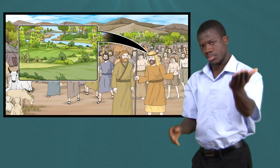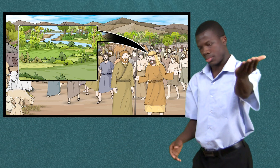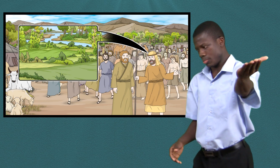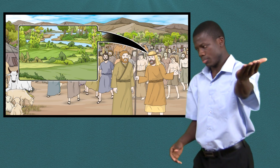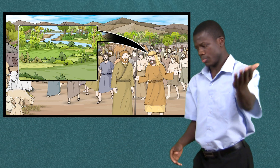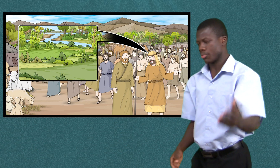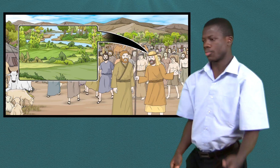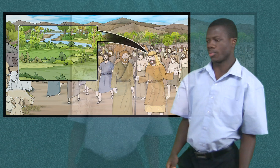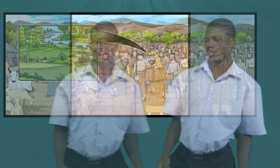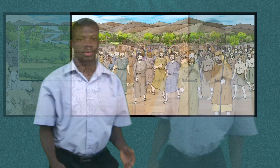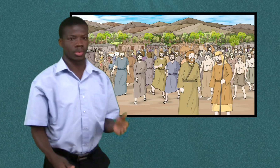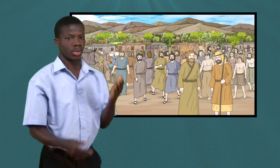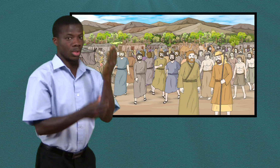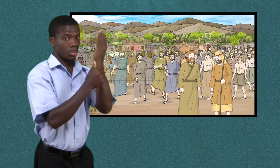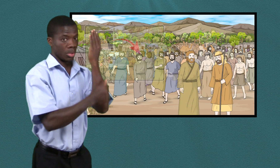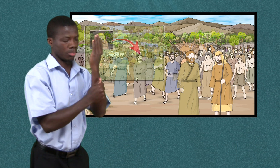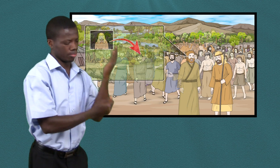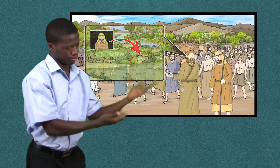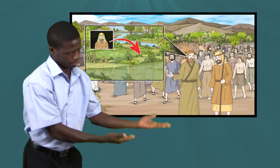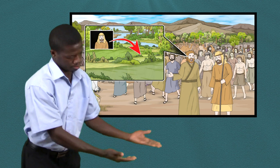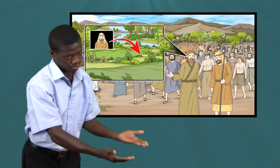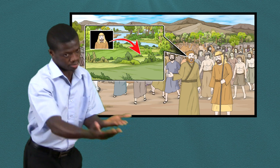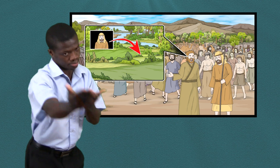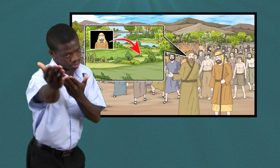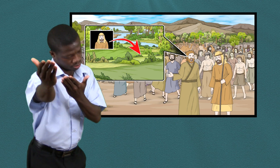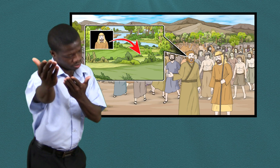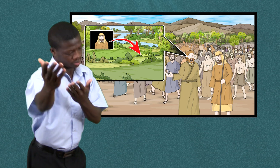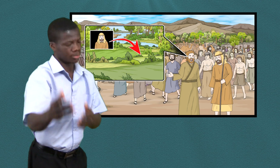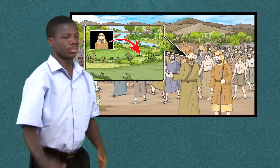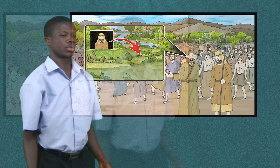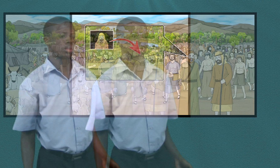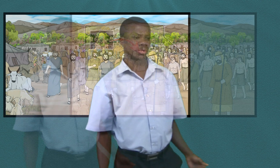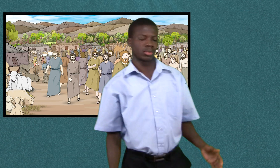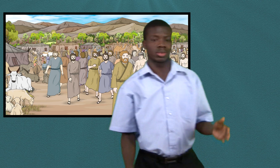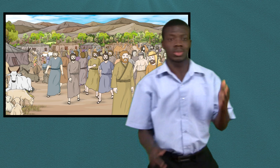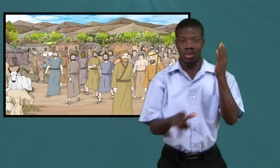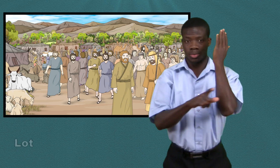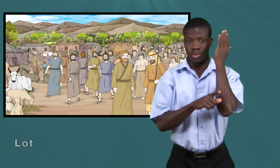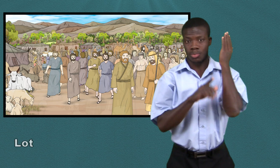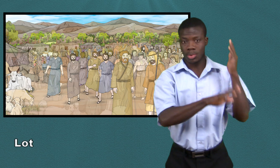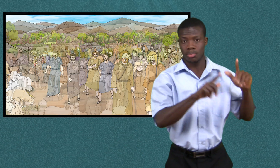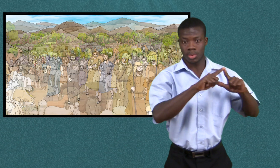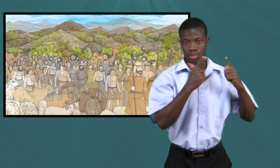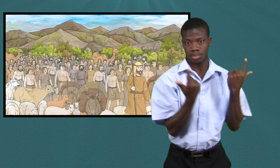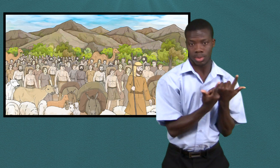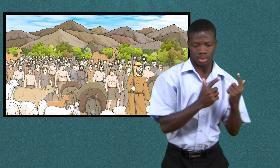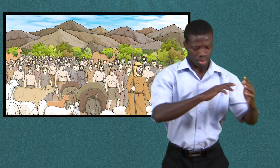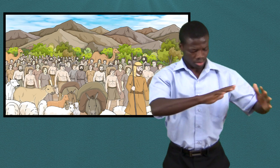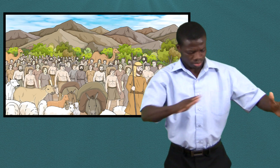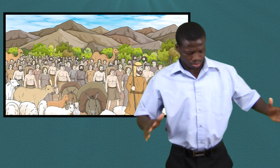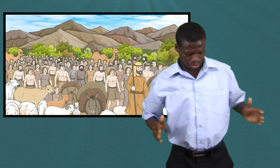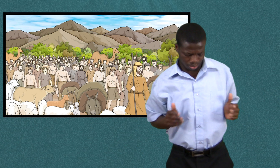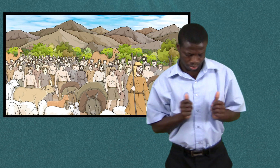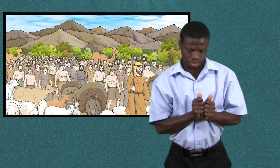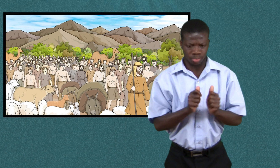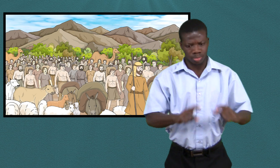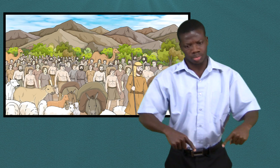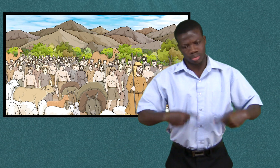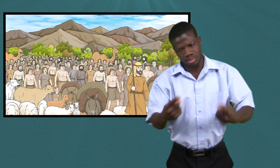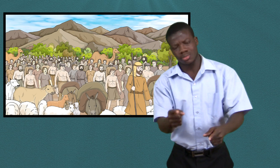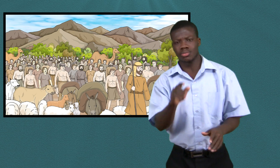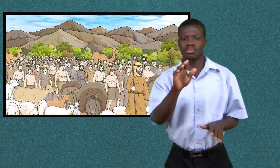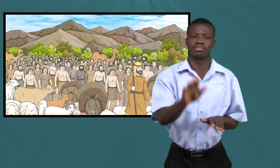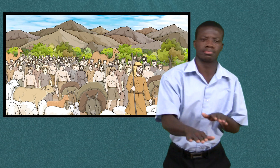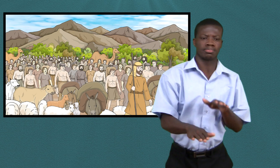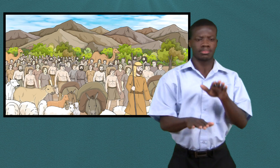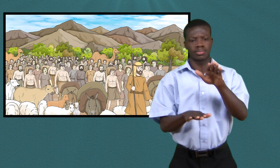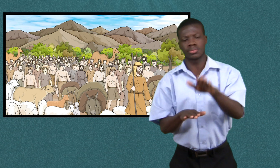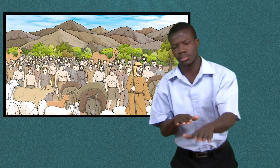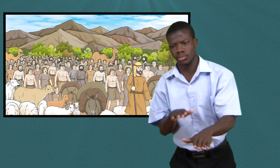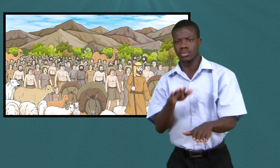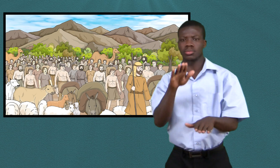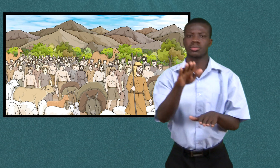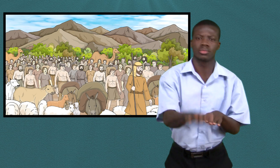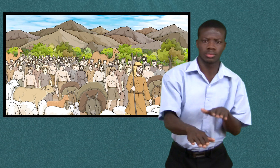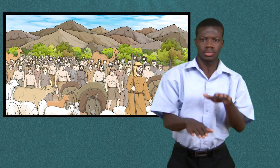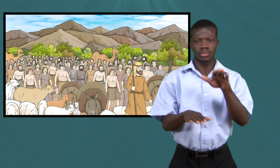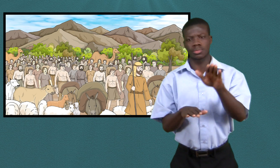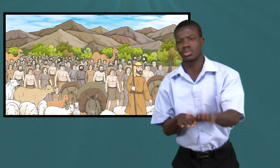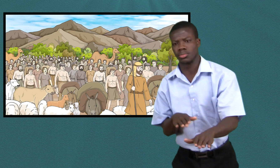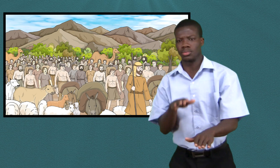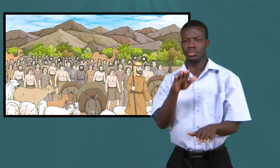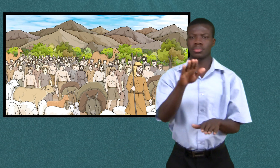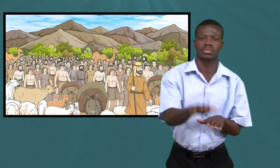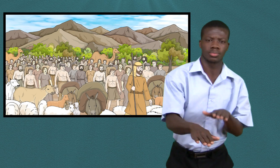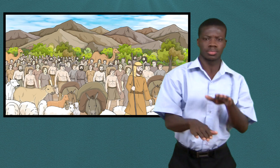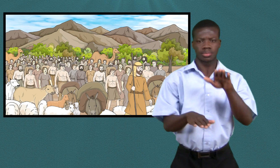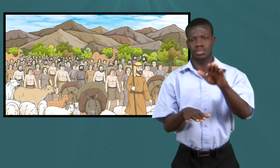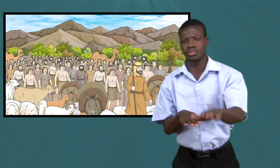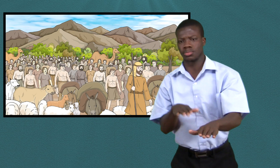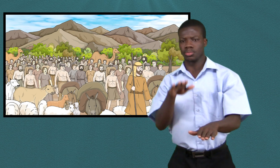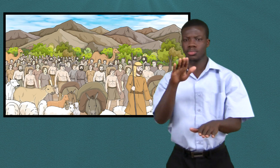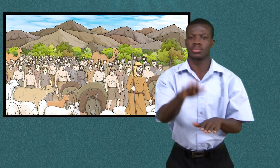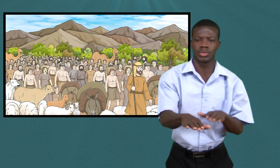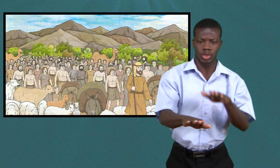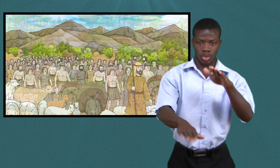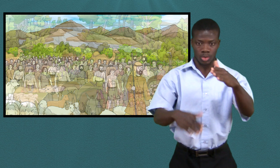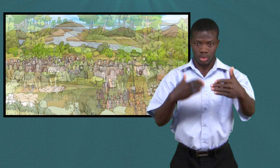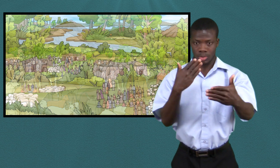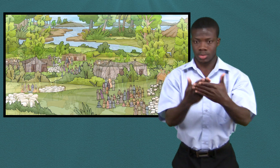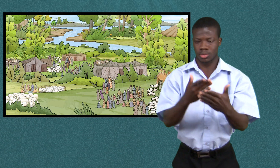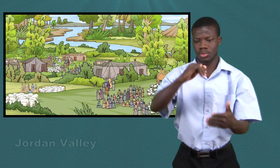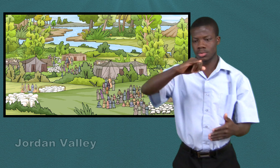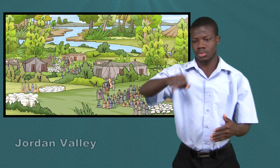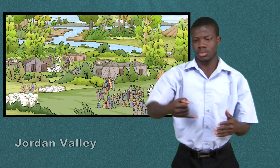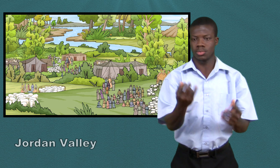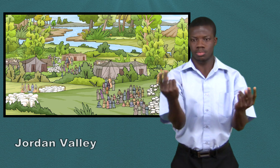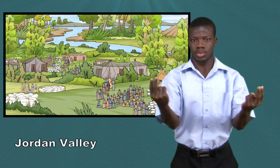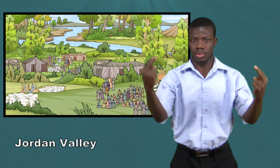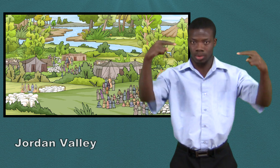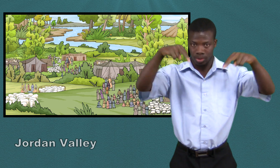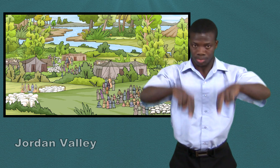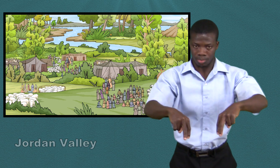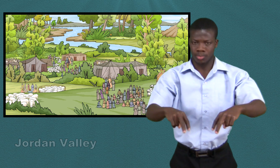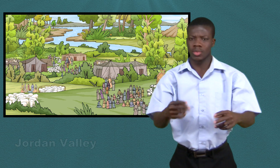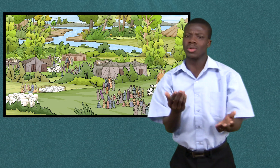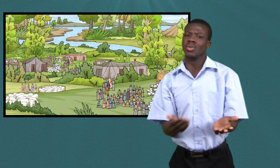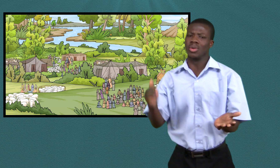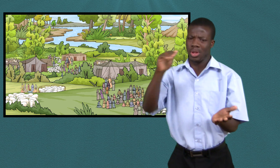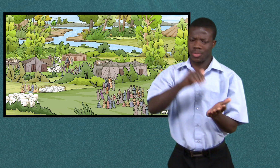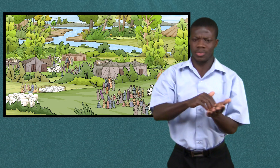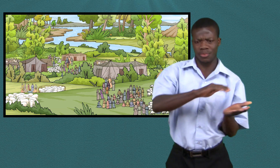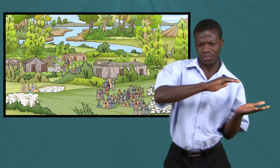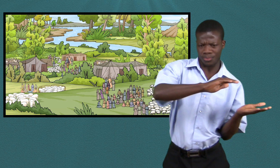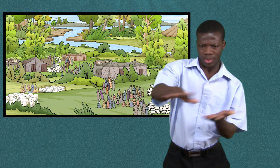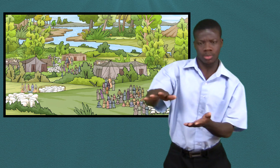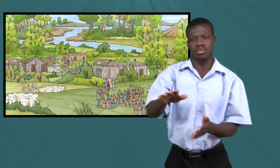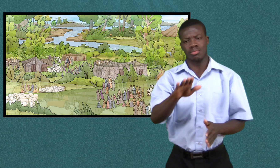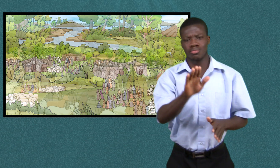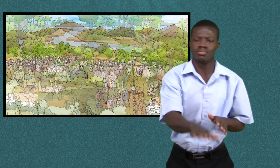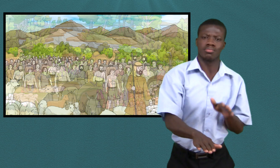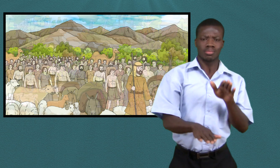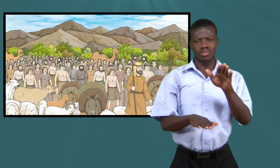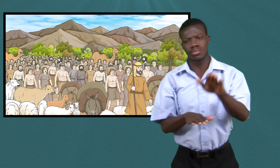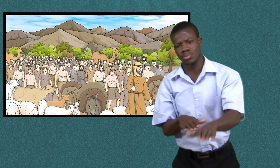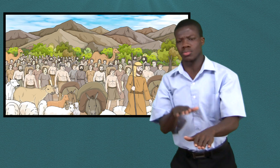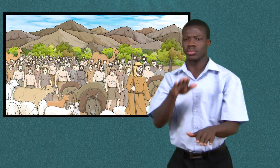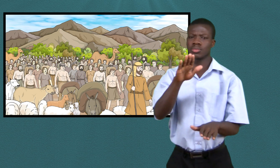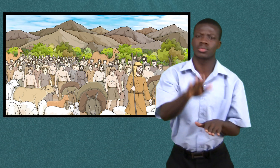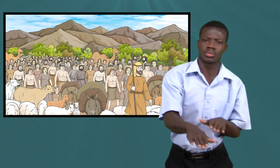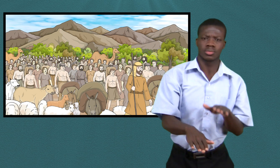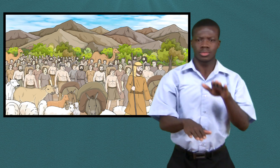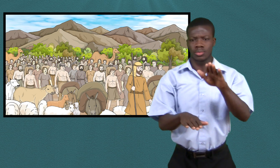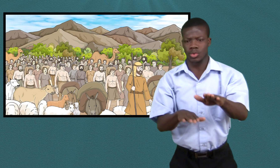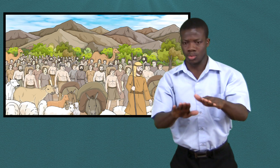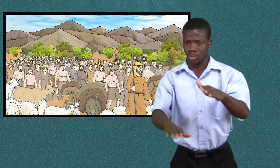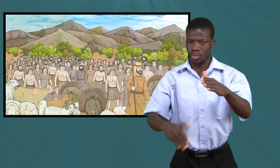(This was before the LORD destroyed Sodom and Gomorrah.) So Lot chose the whole plain of the Jordan for himself and set out toward the east.